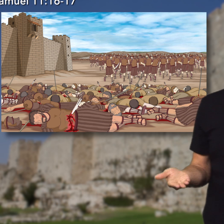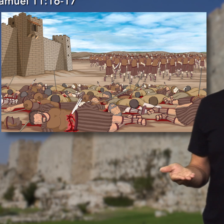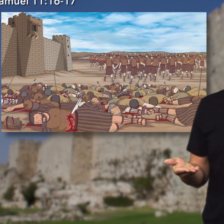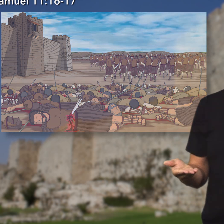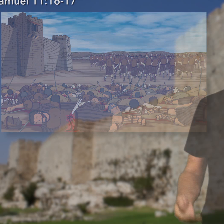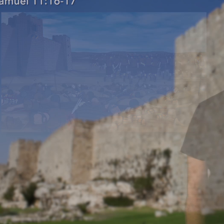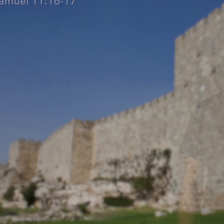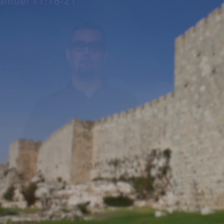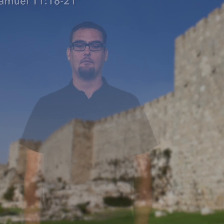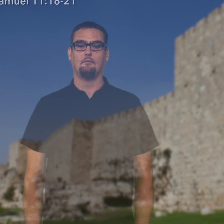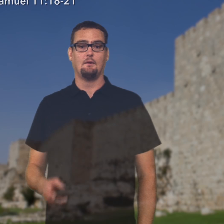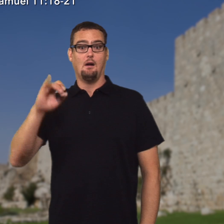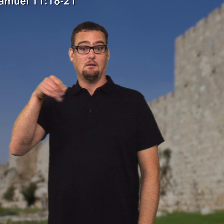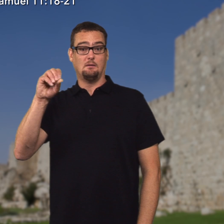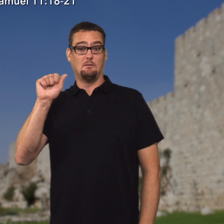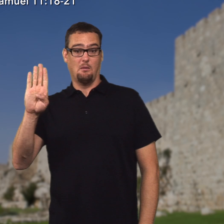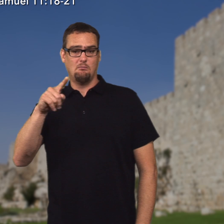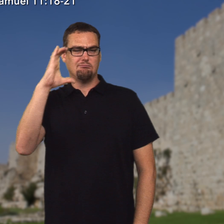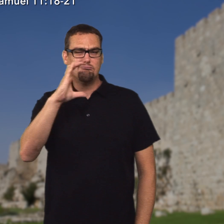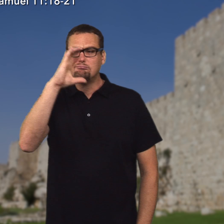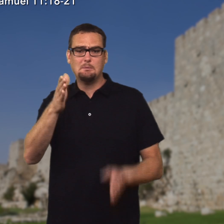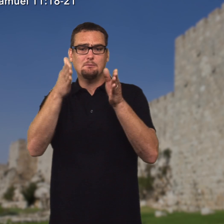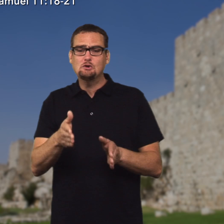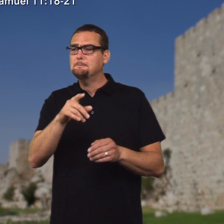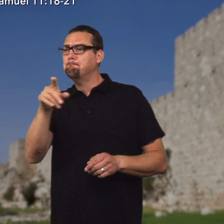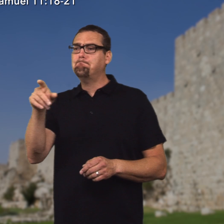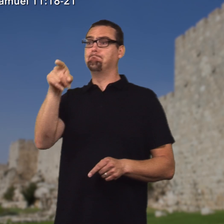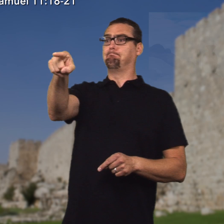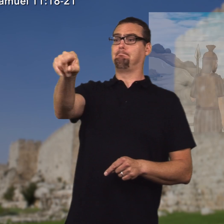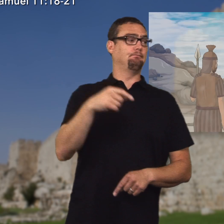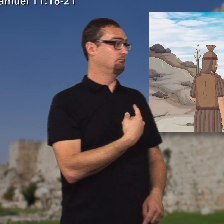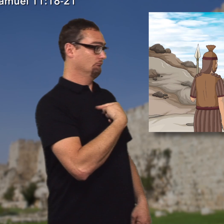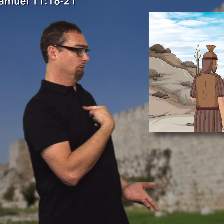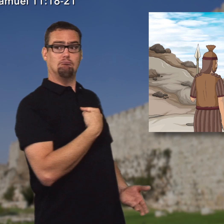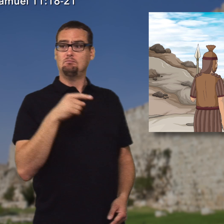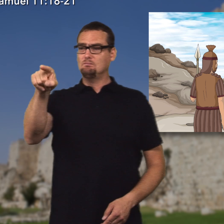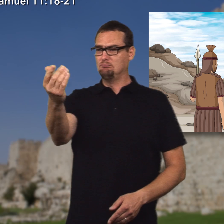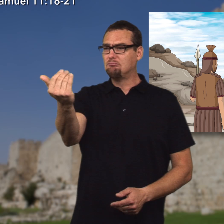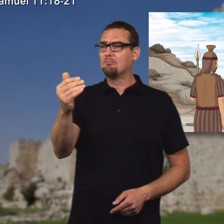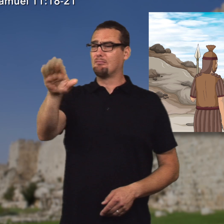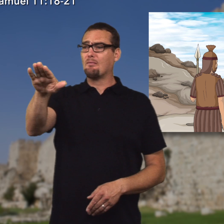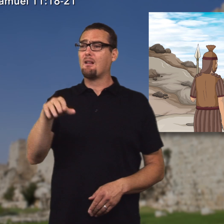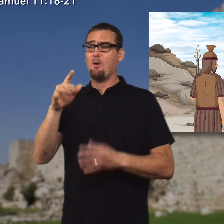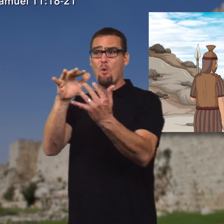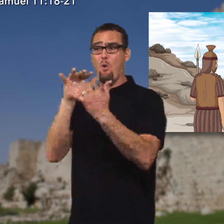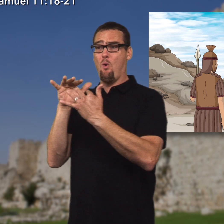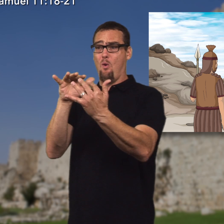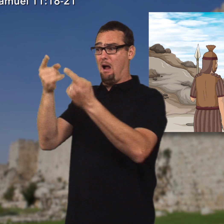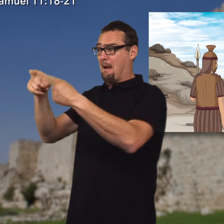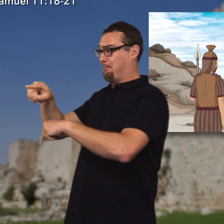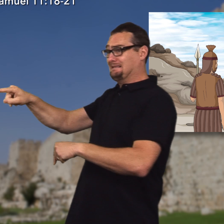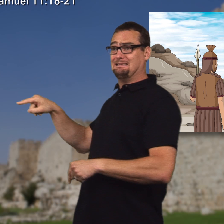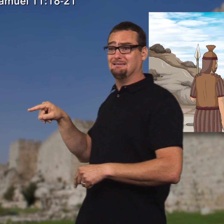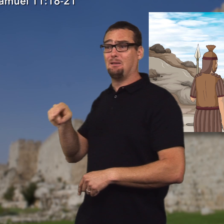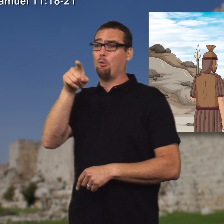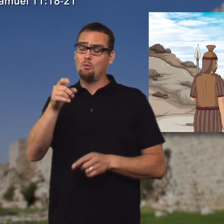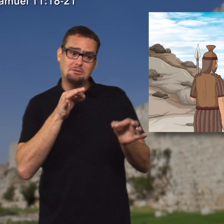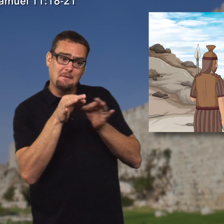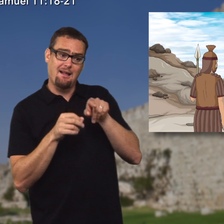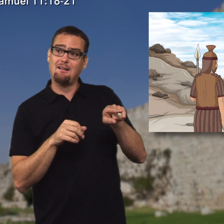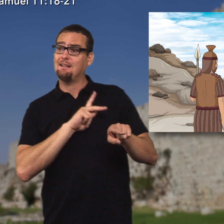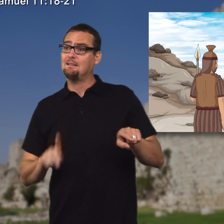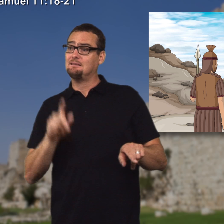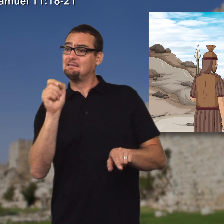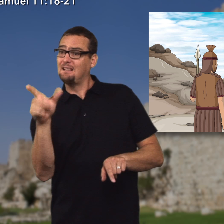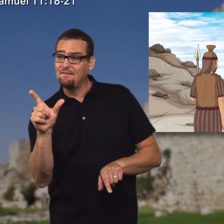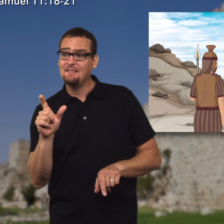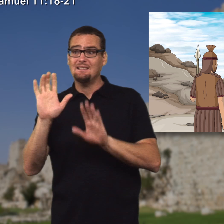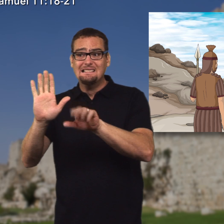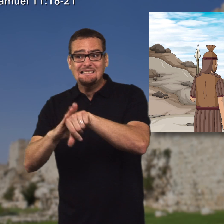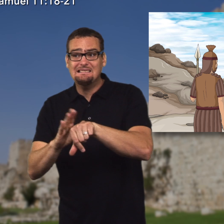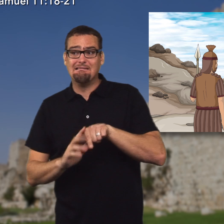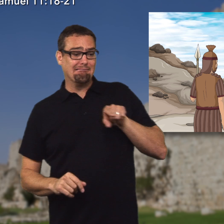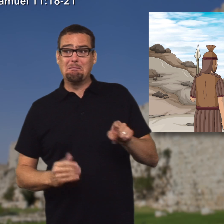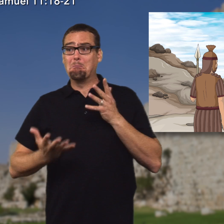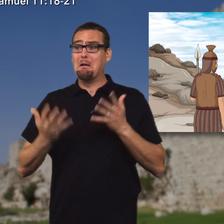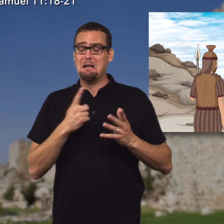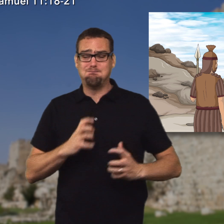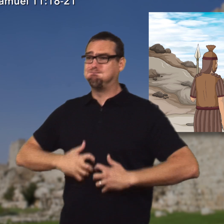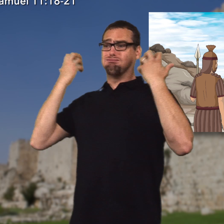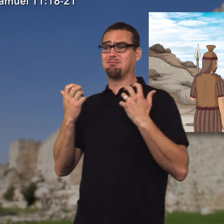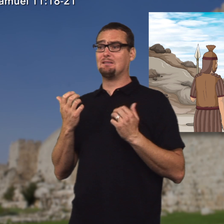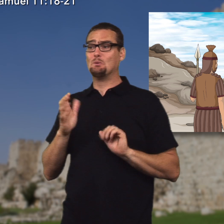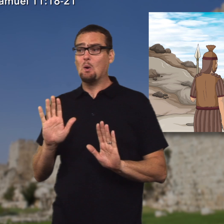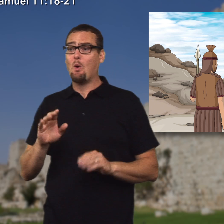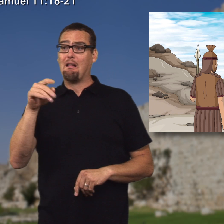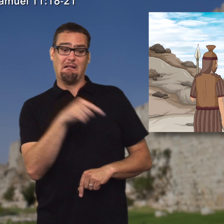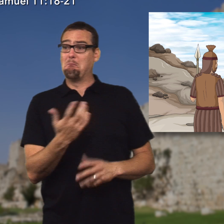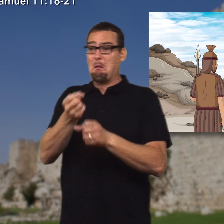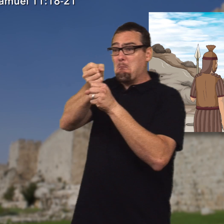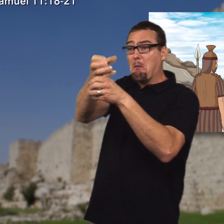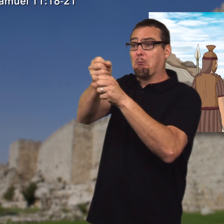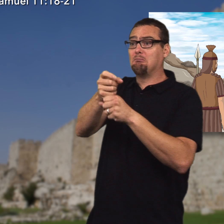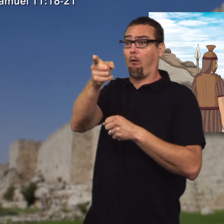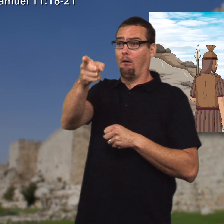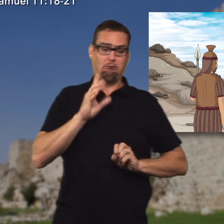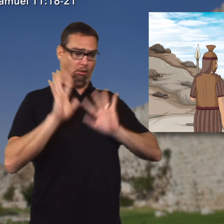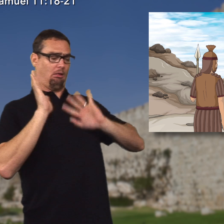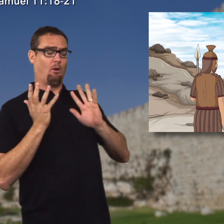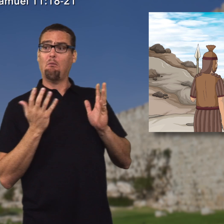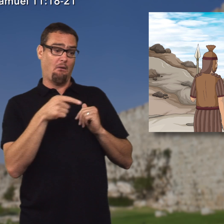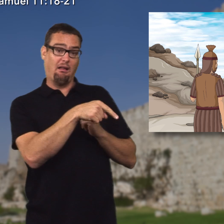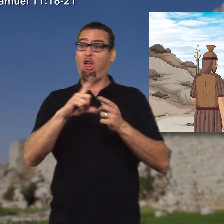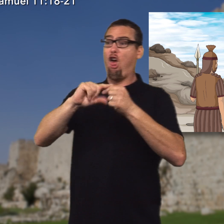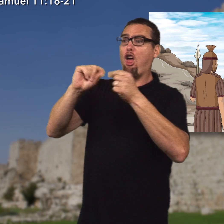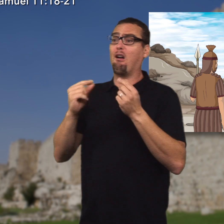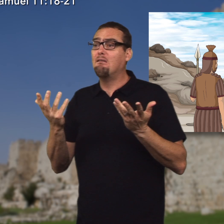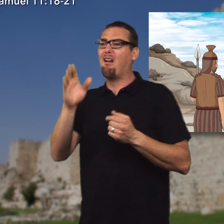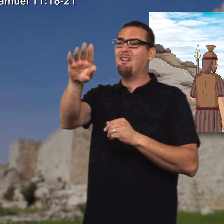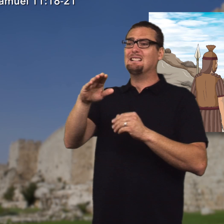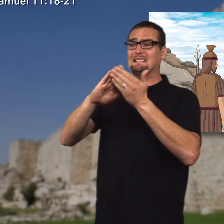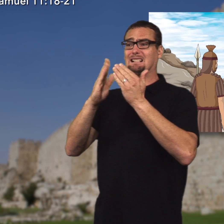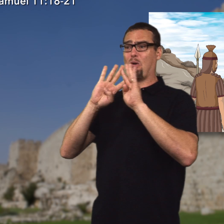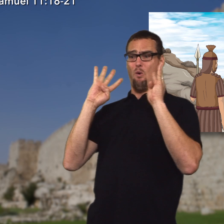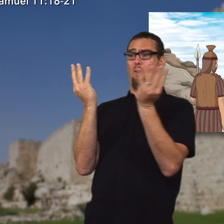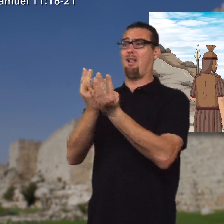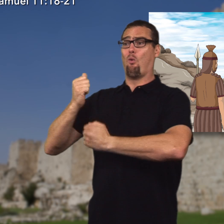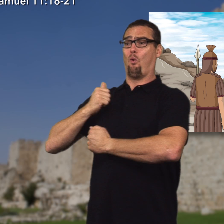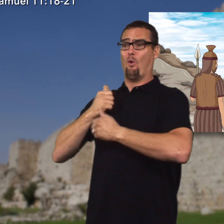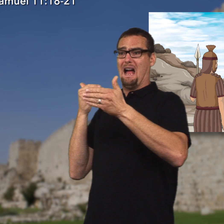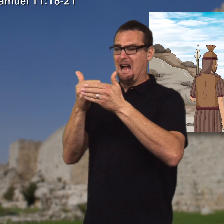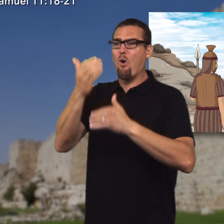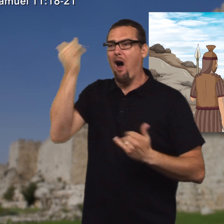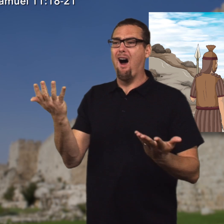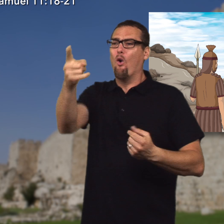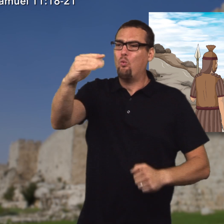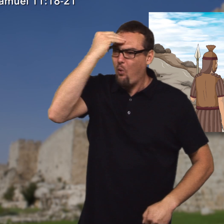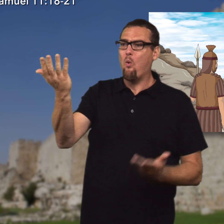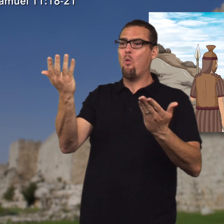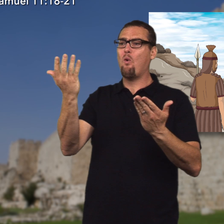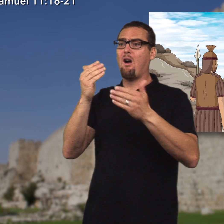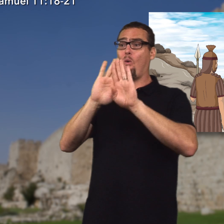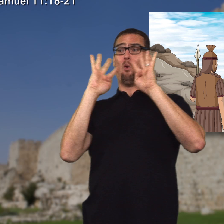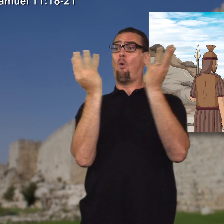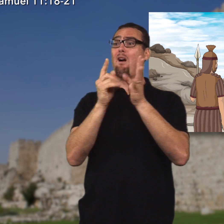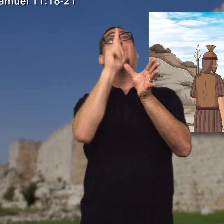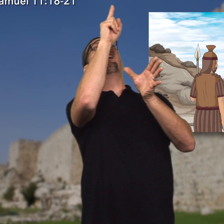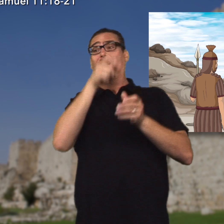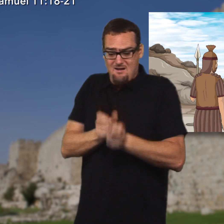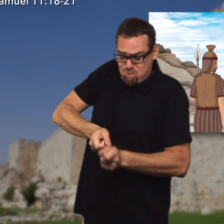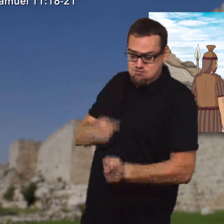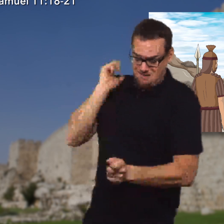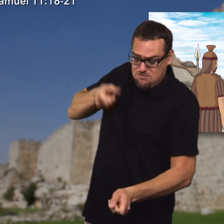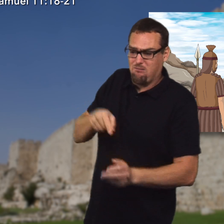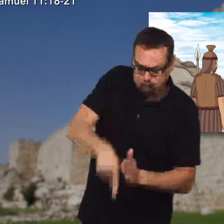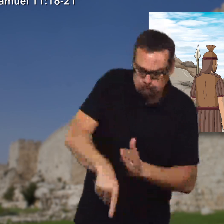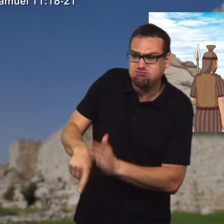Joab sent to David a full account of the battle and instructed the messenger, “When you have finished giving the king all the details of the battle, if the king’s anger flares, he may ask you, ‘Why did you get so close to the city to fight?